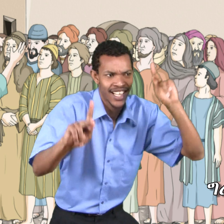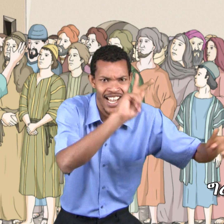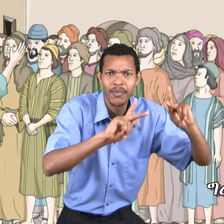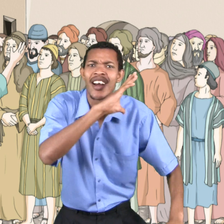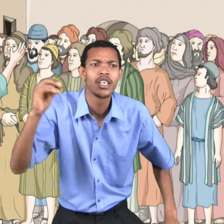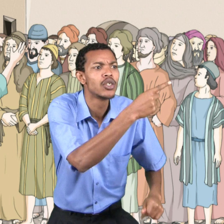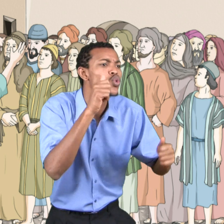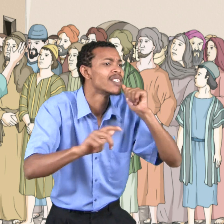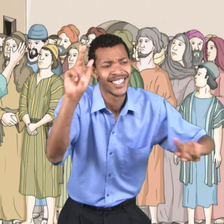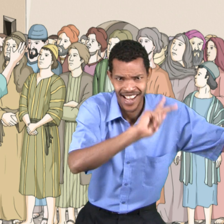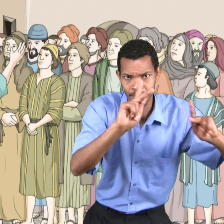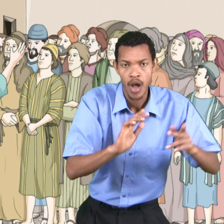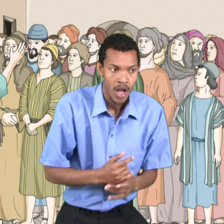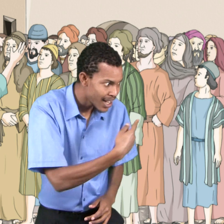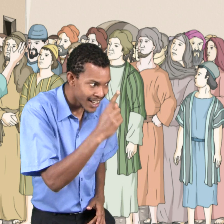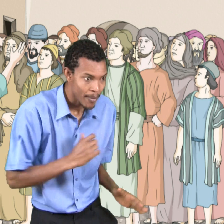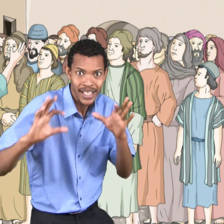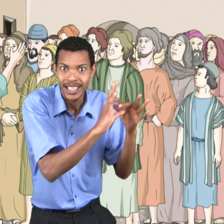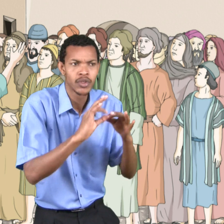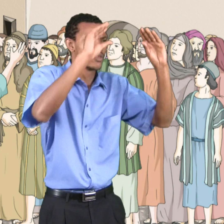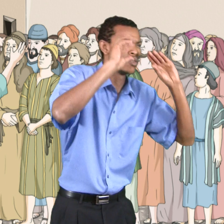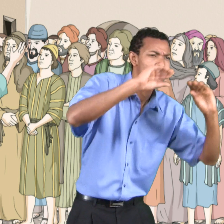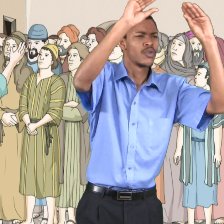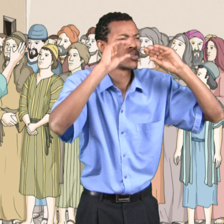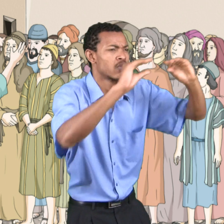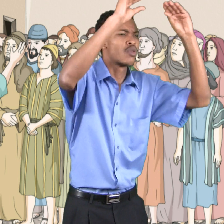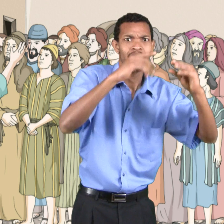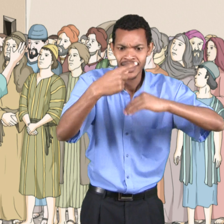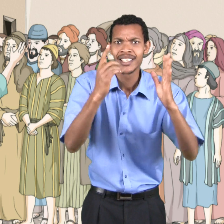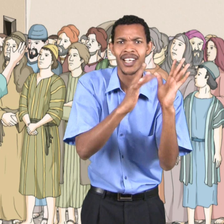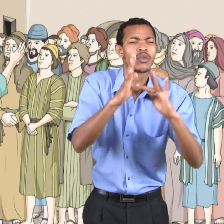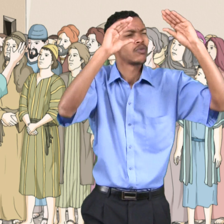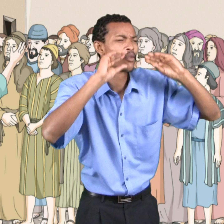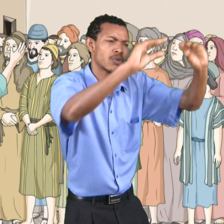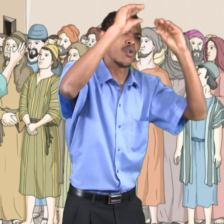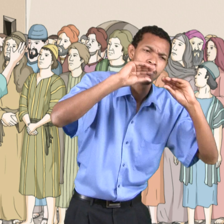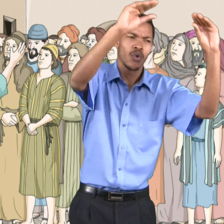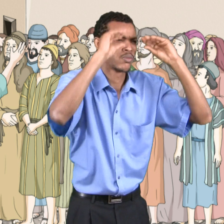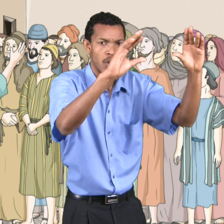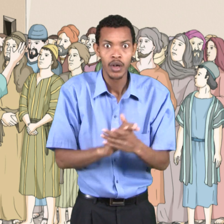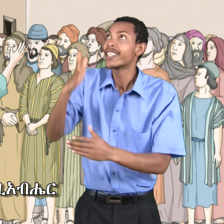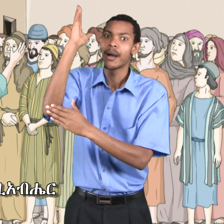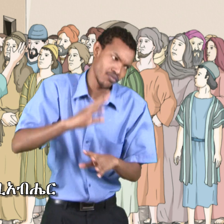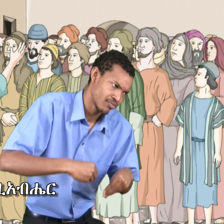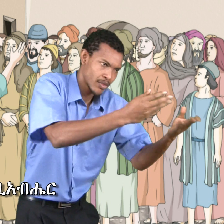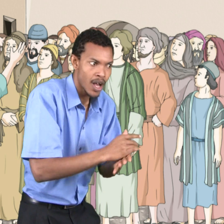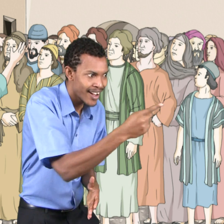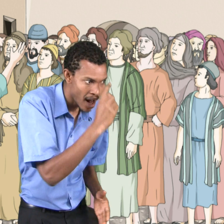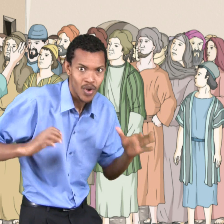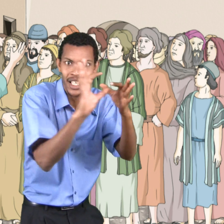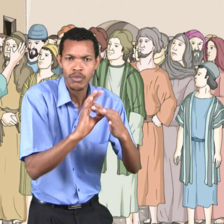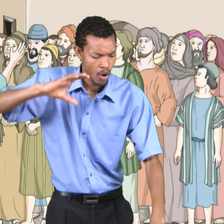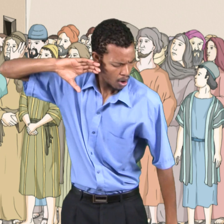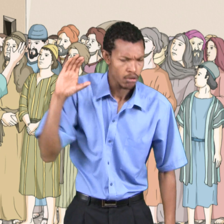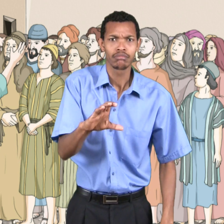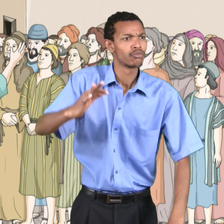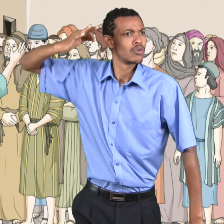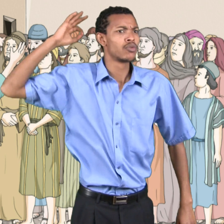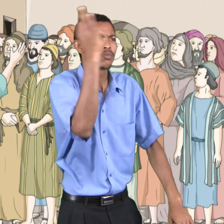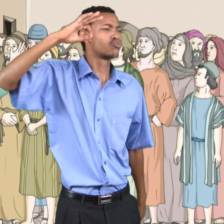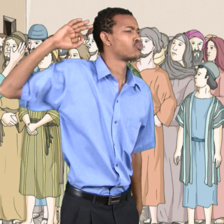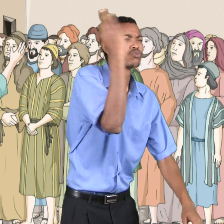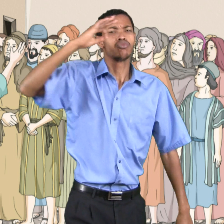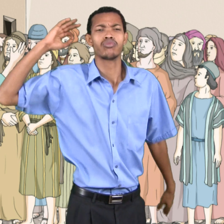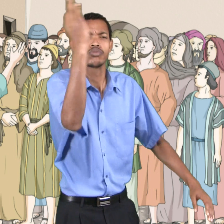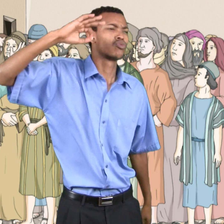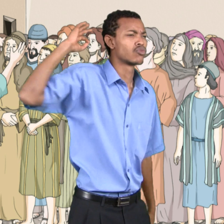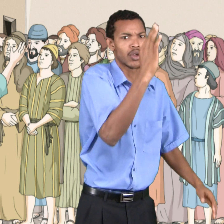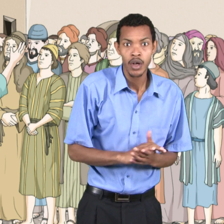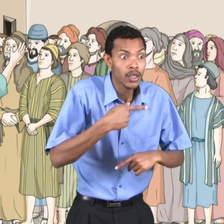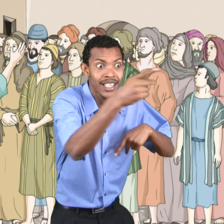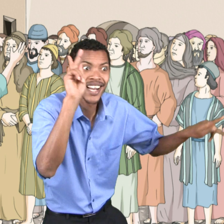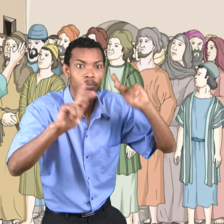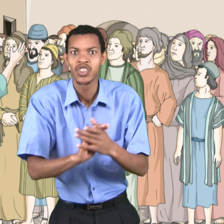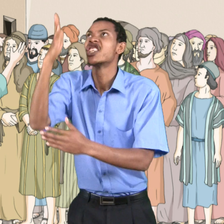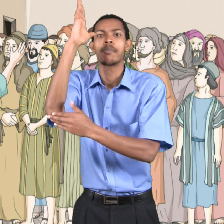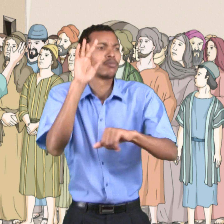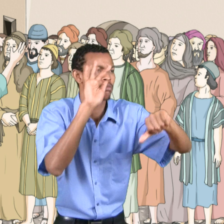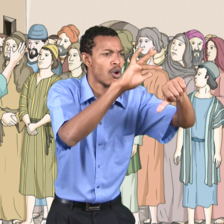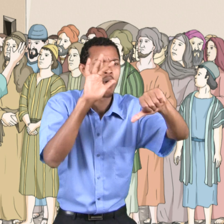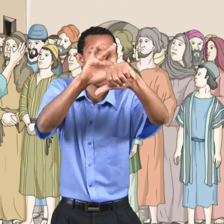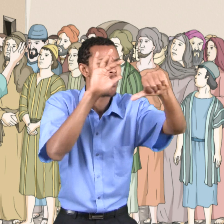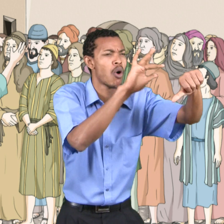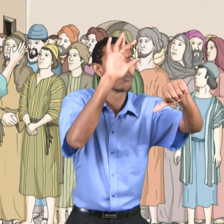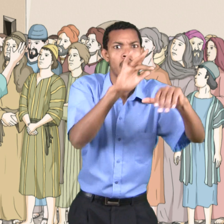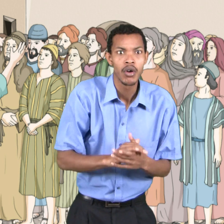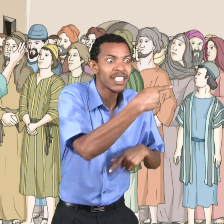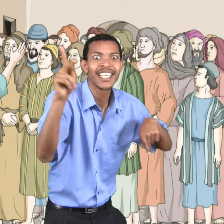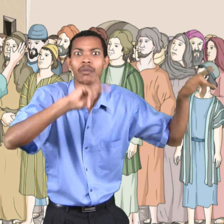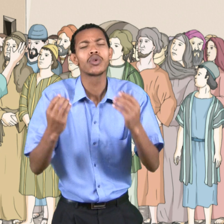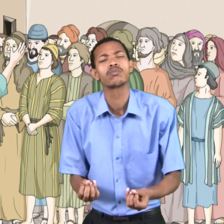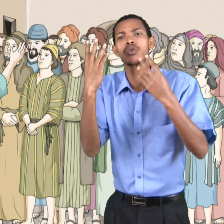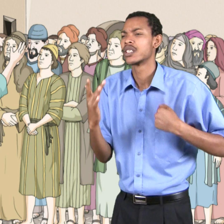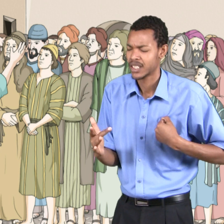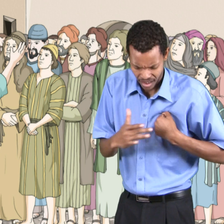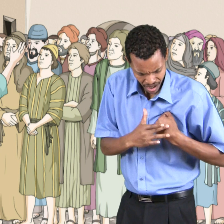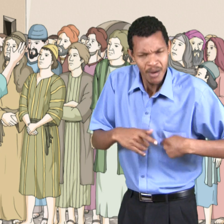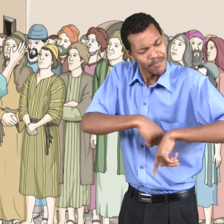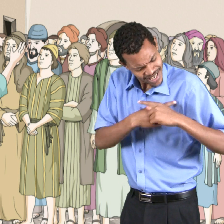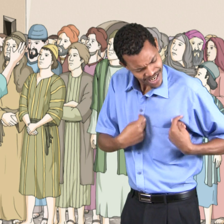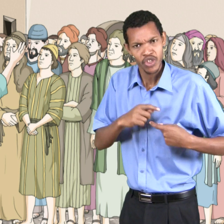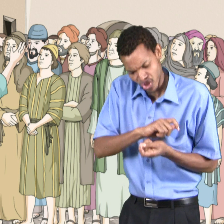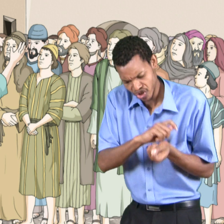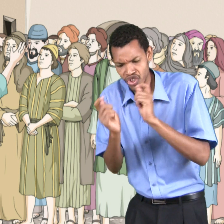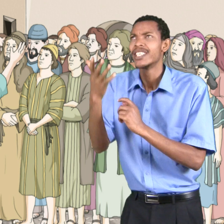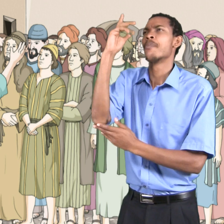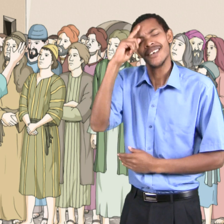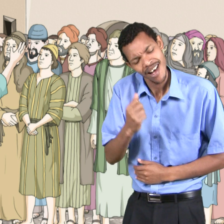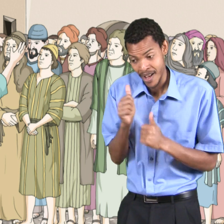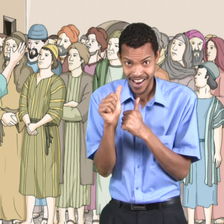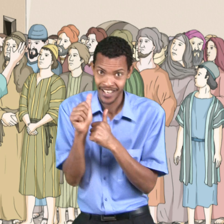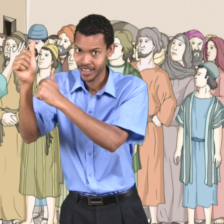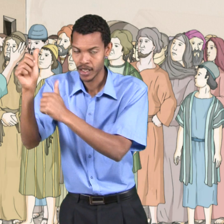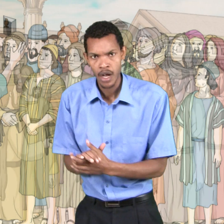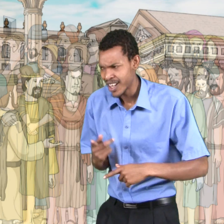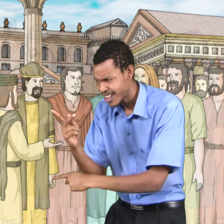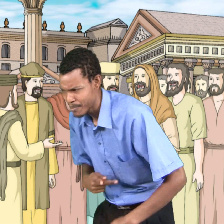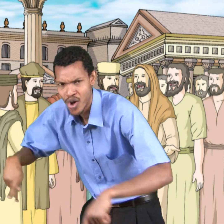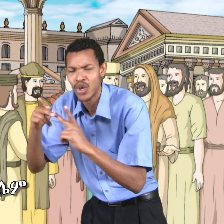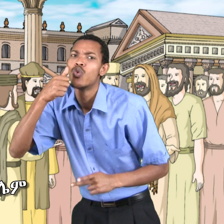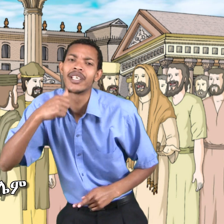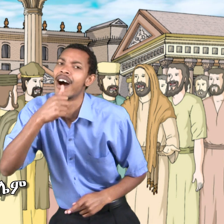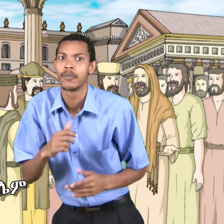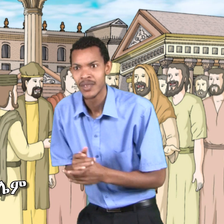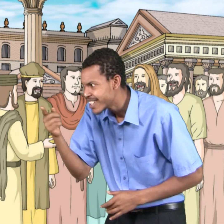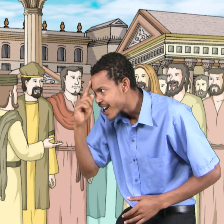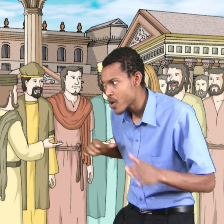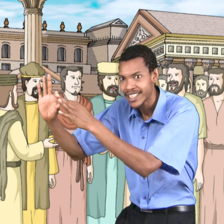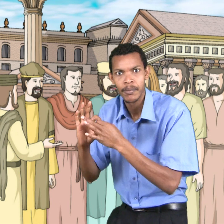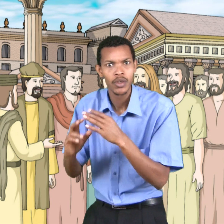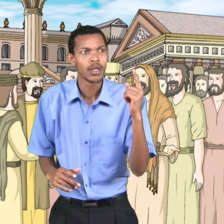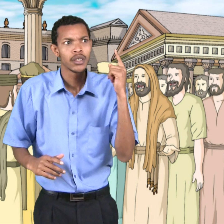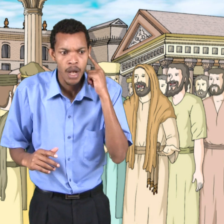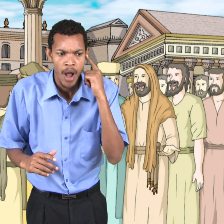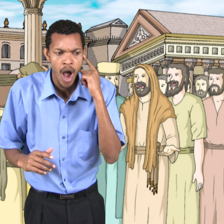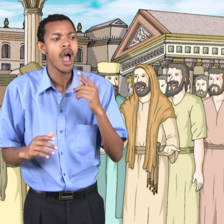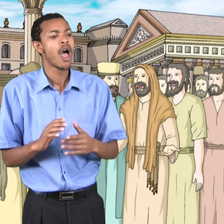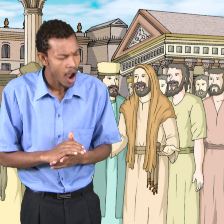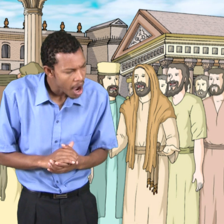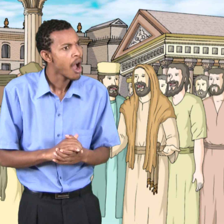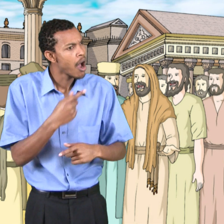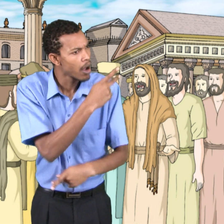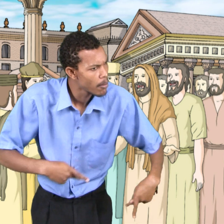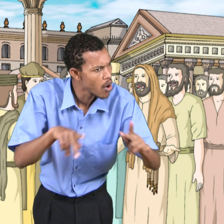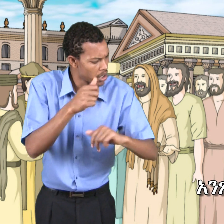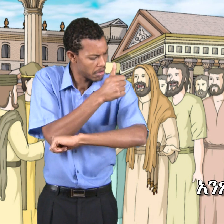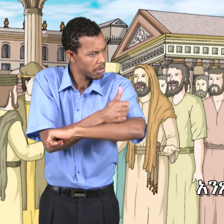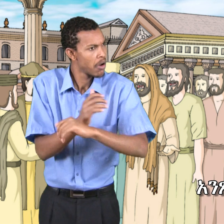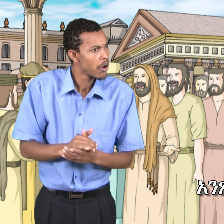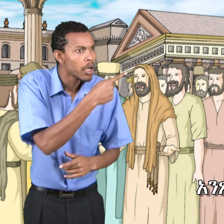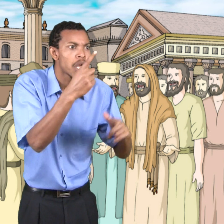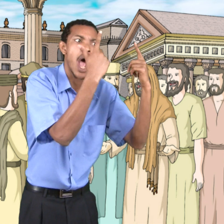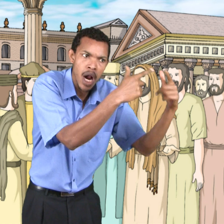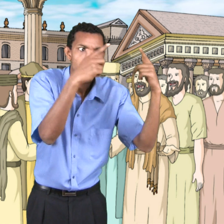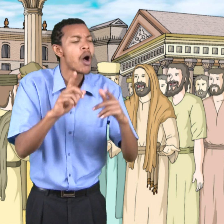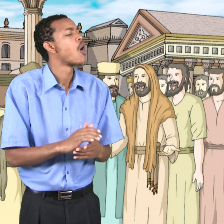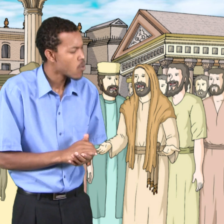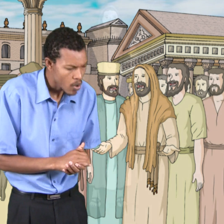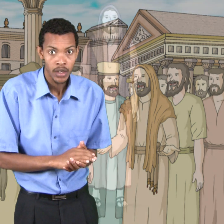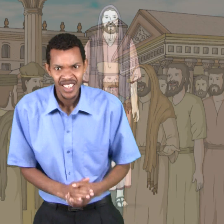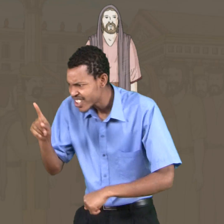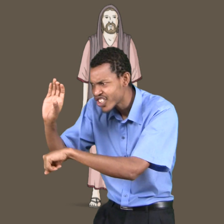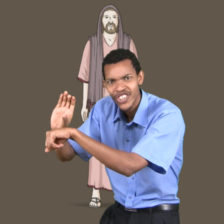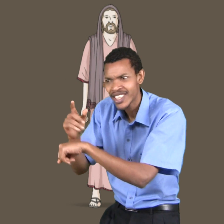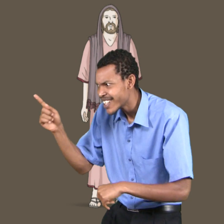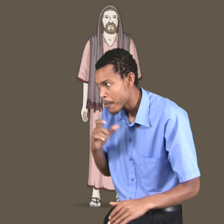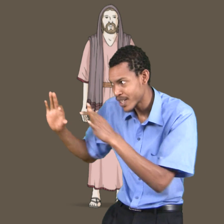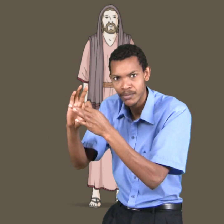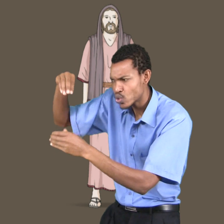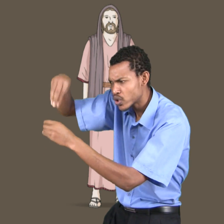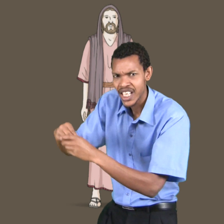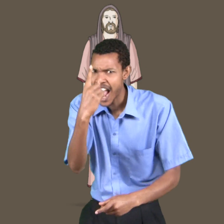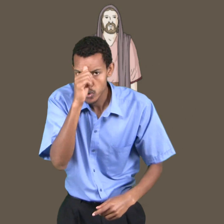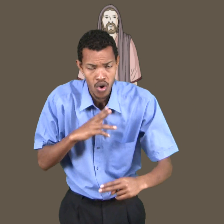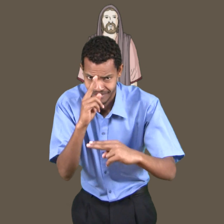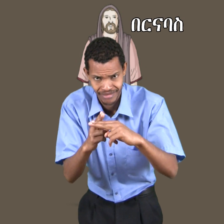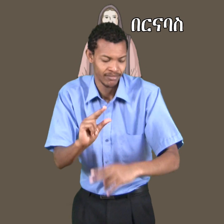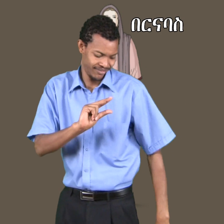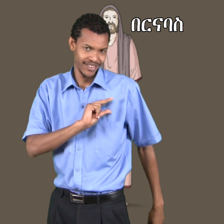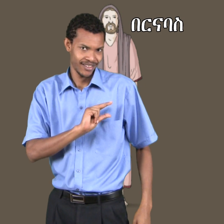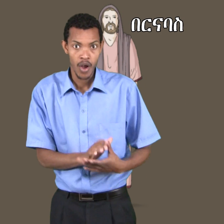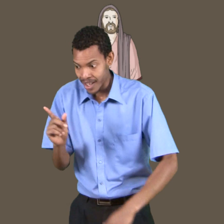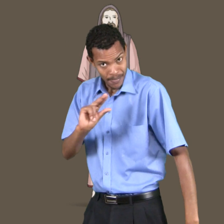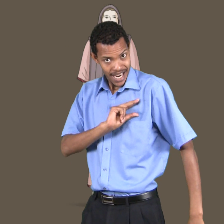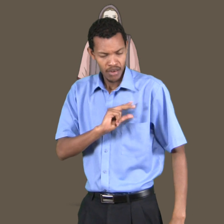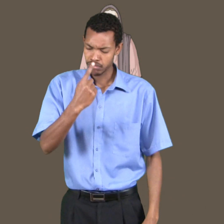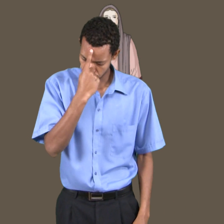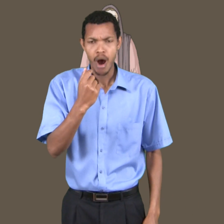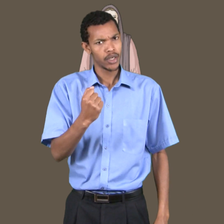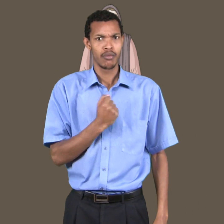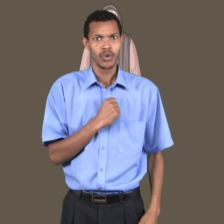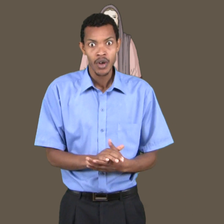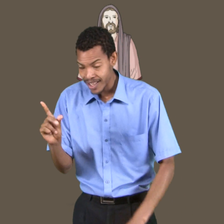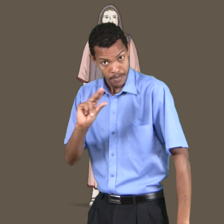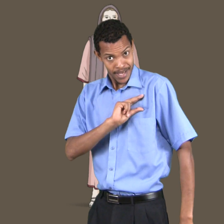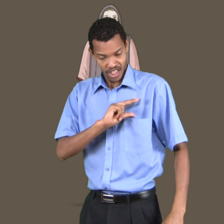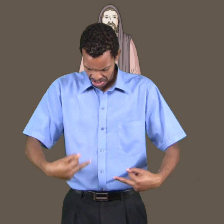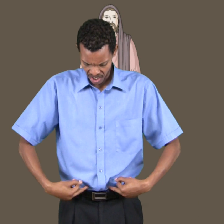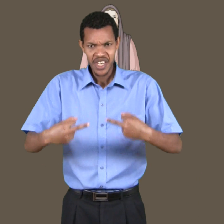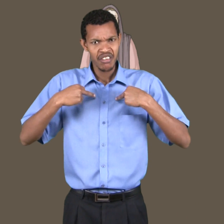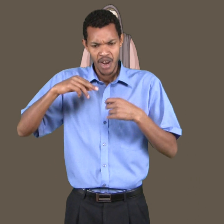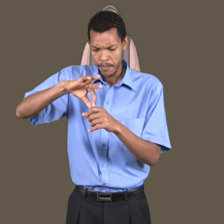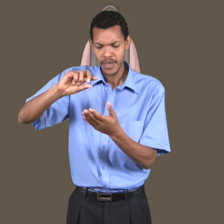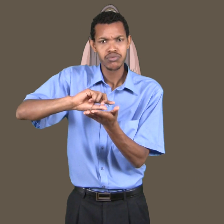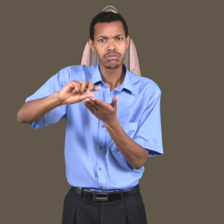The hand of the Lord was with them, and a great number of people believed and turned to the Lord. When news of this reached the ears of the church in Jerusalem, they sent Barnabas to Antioch.